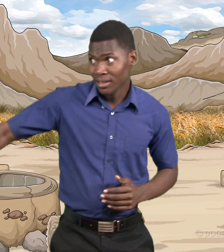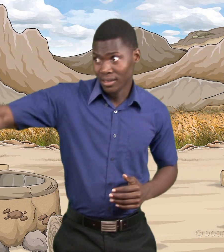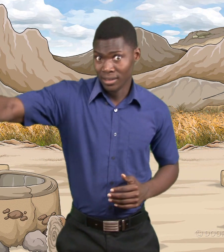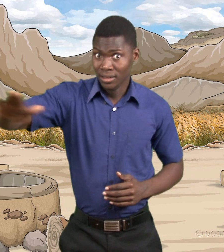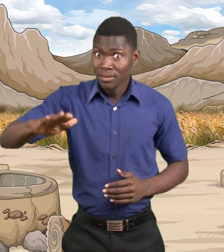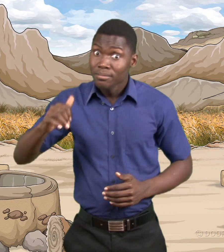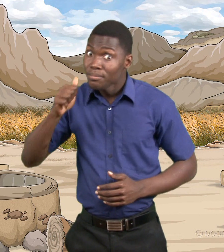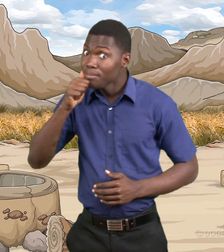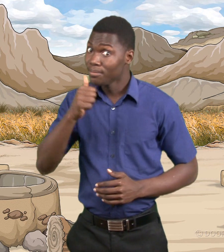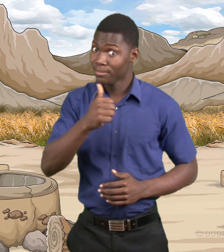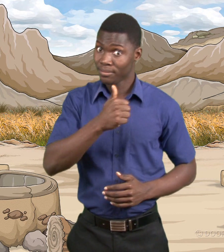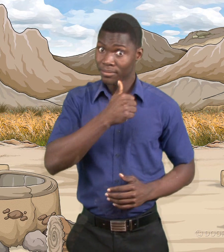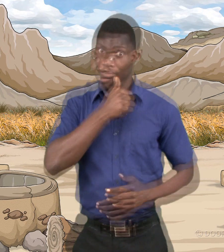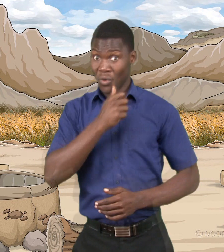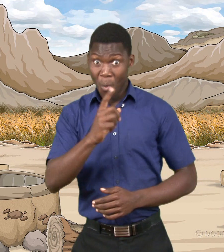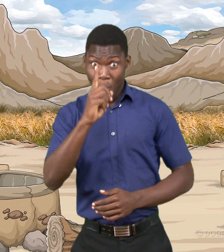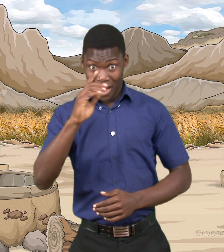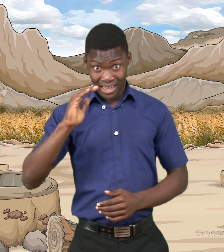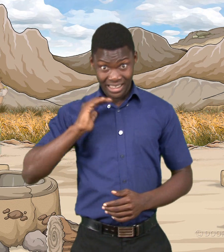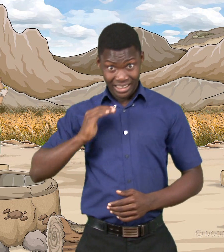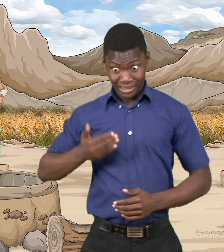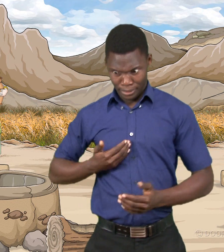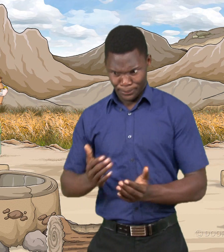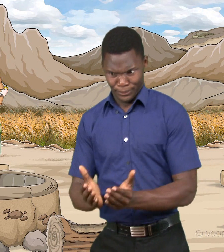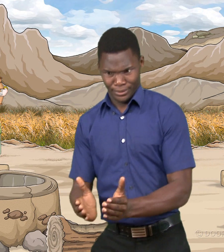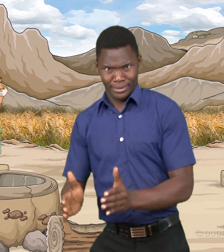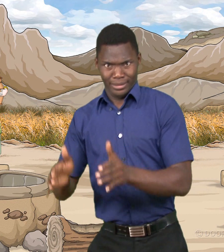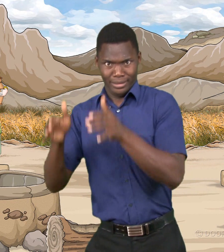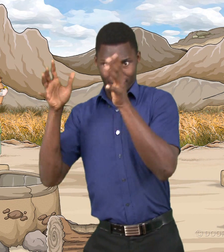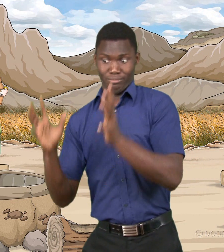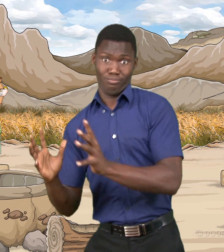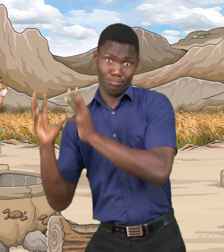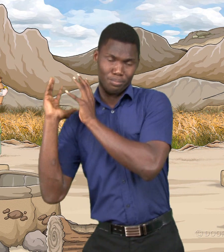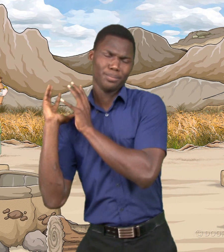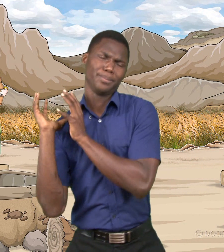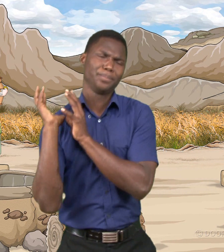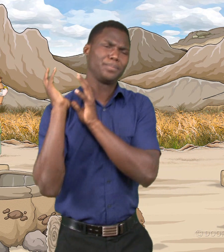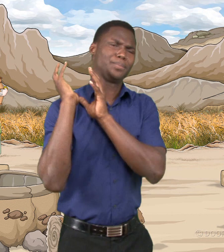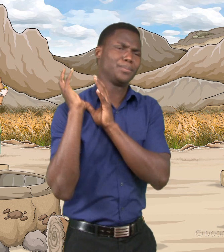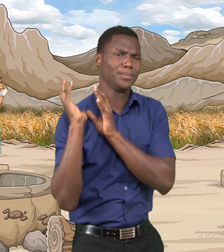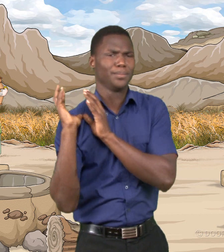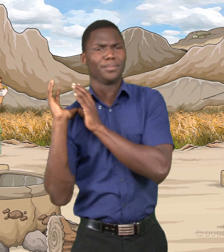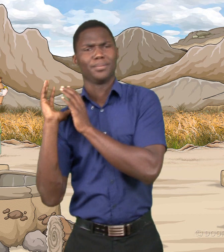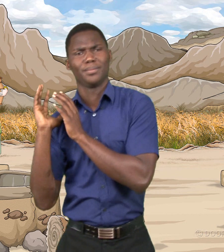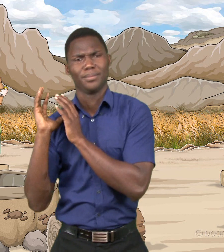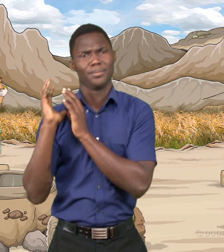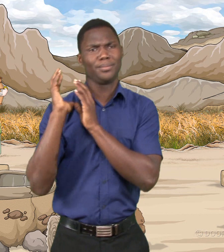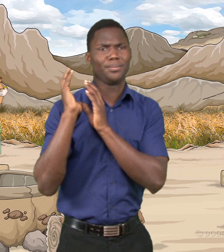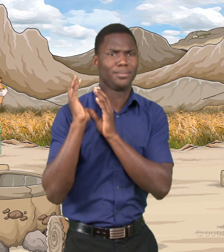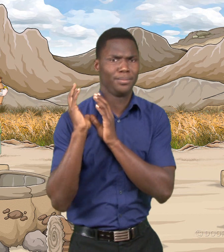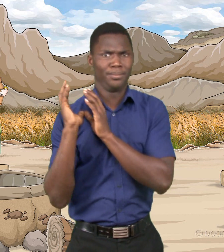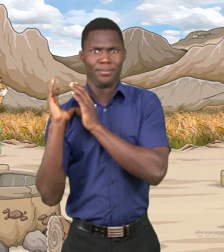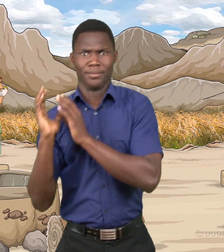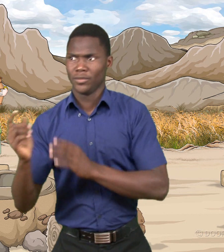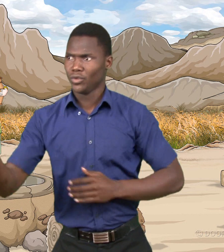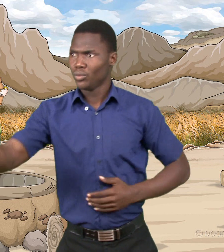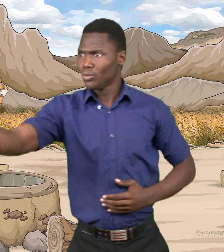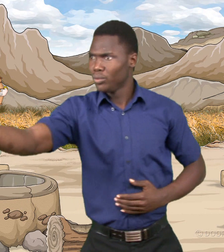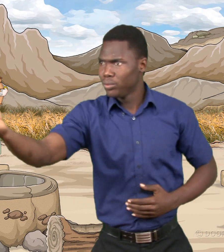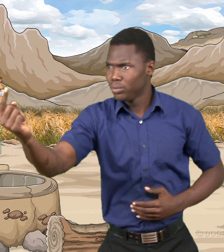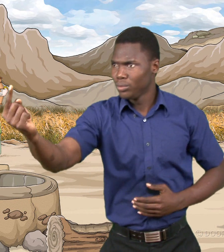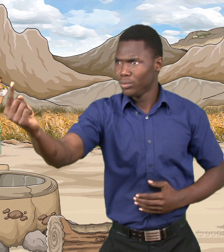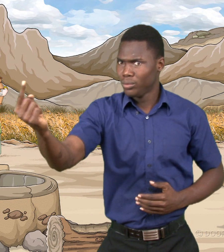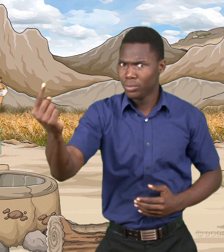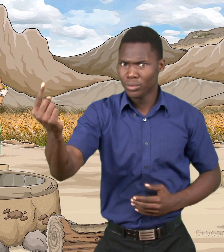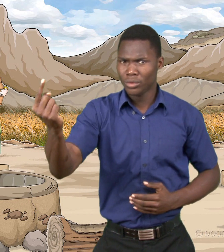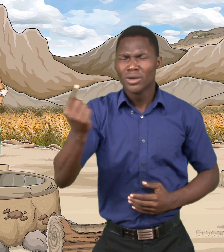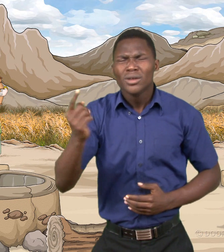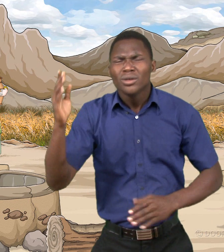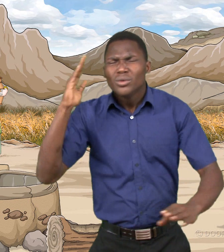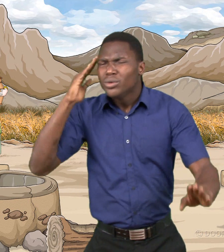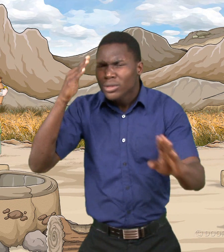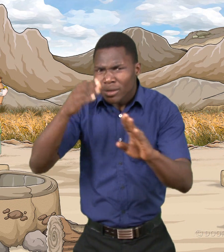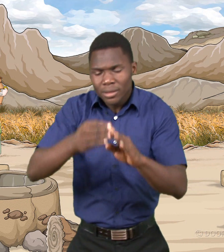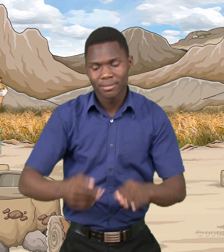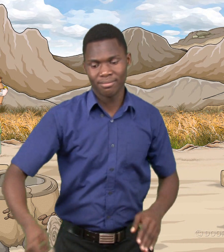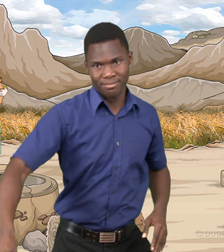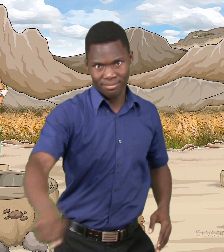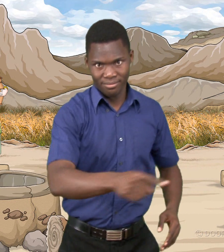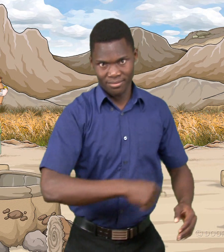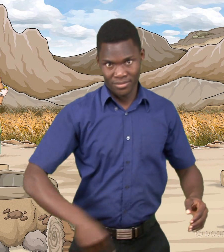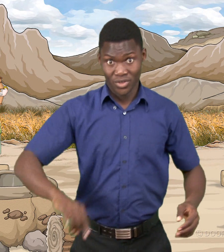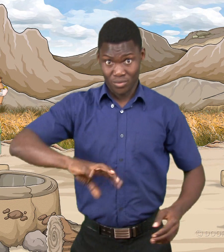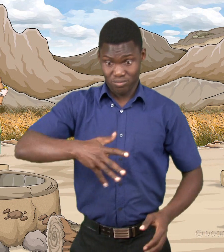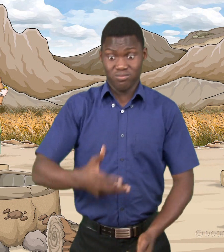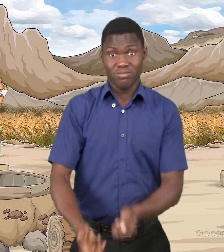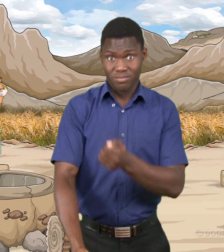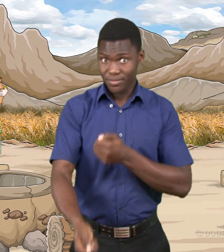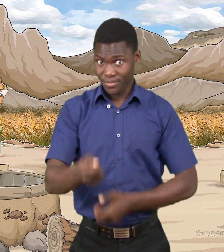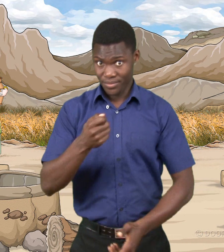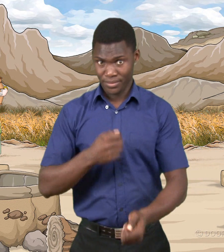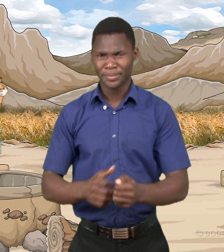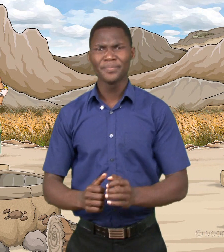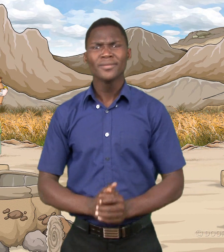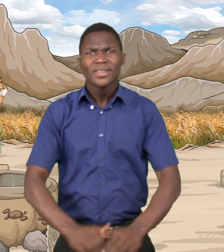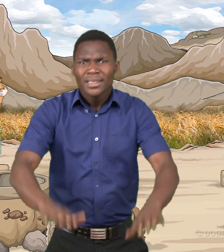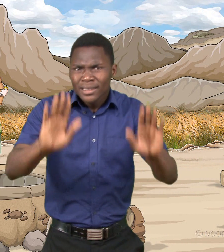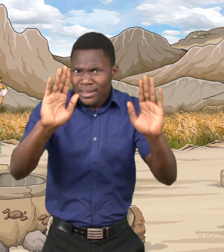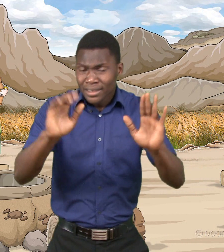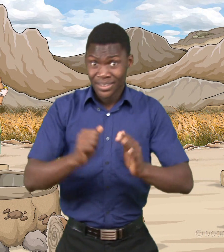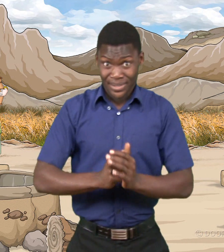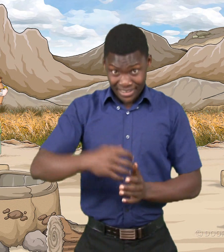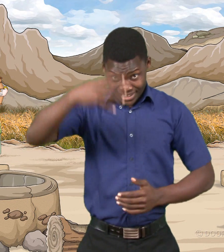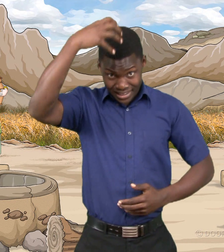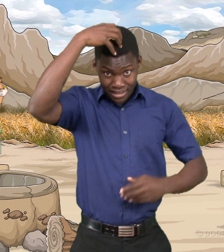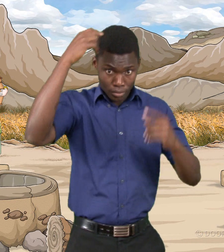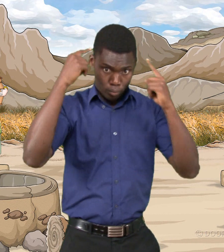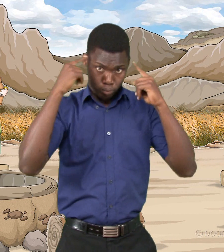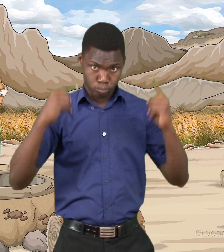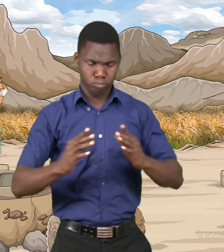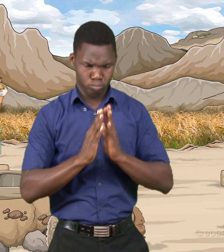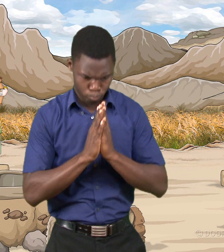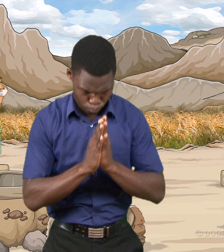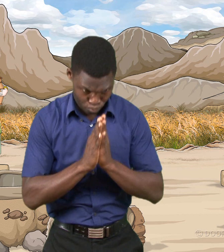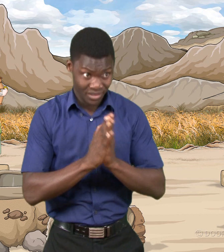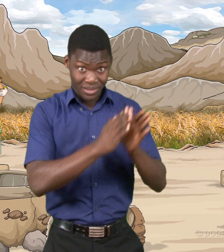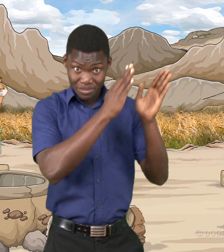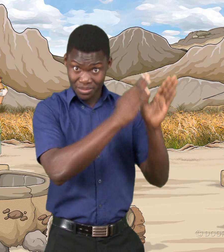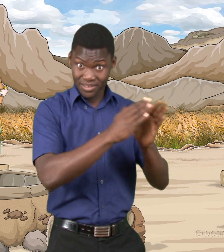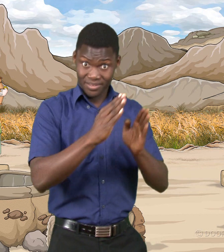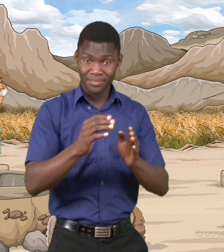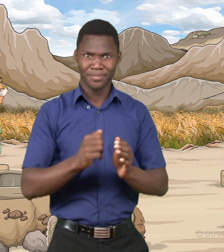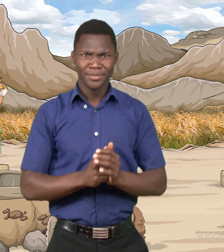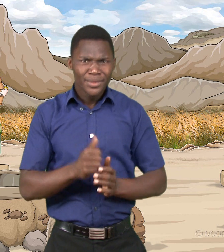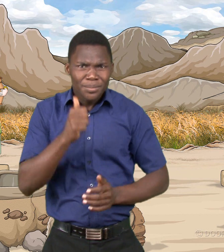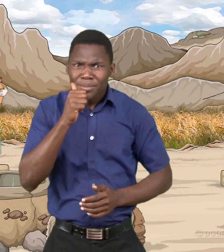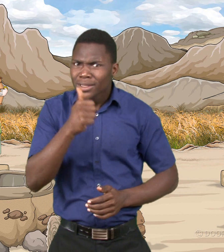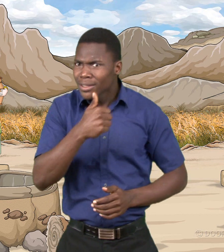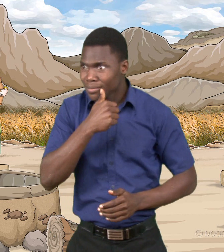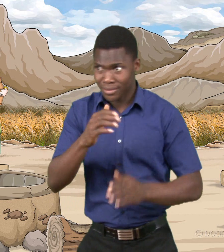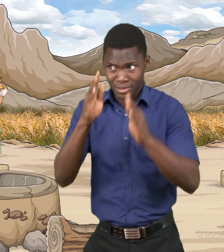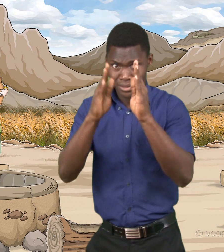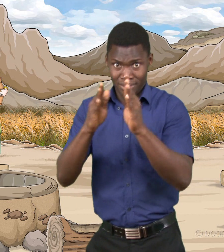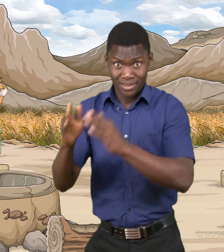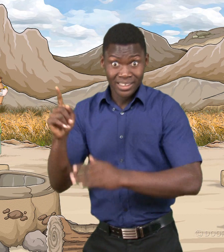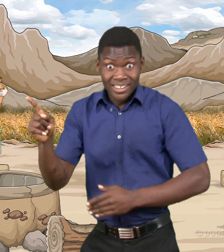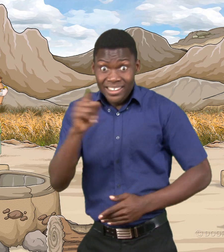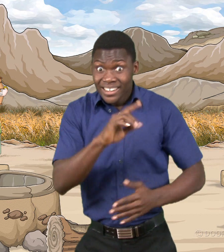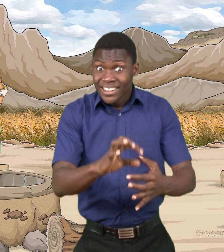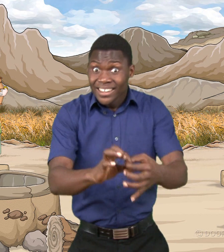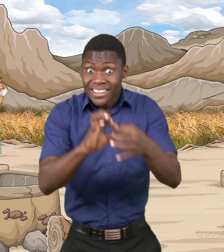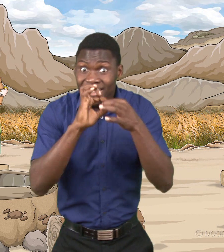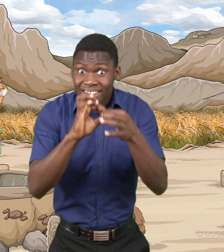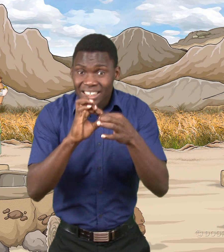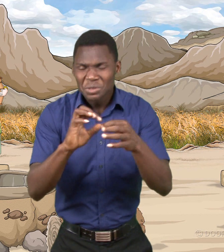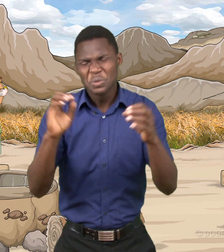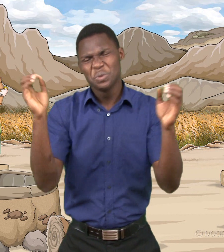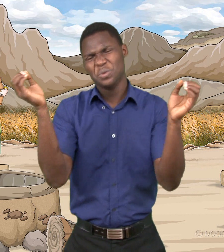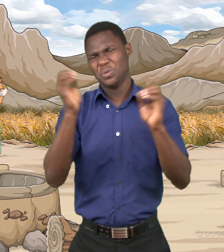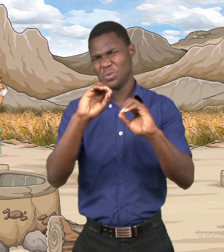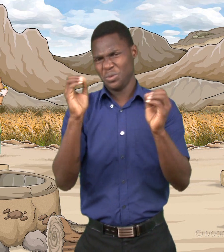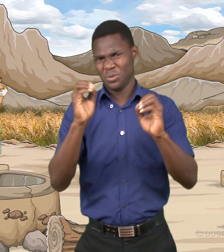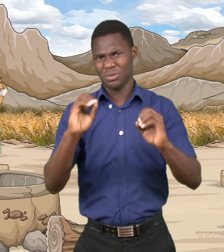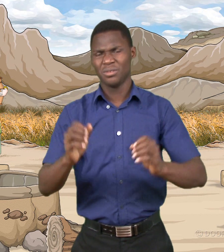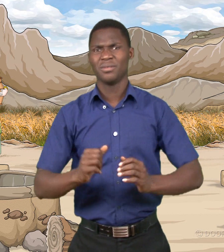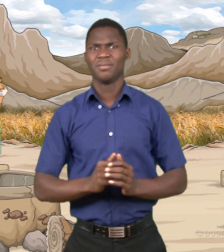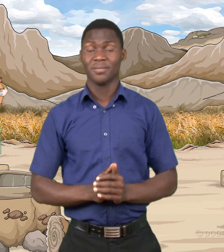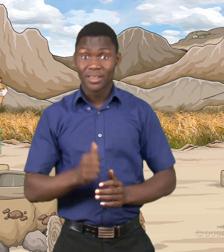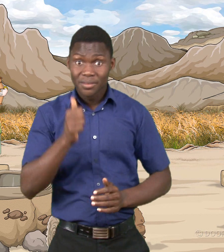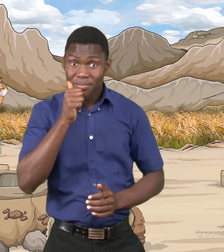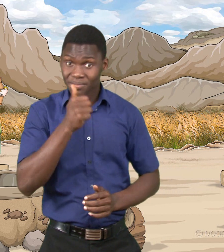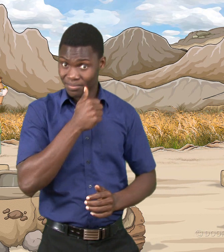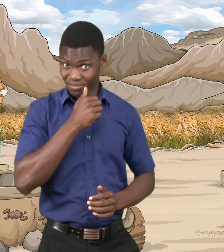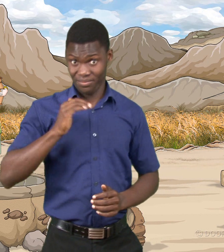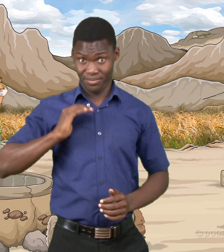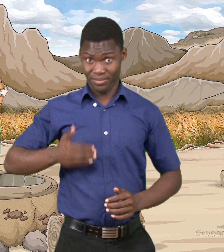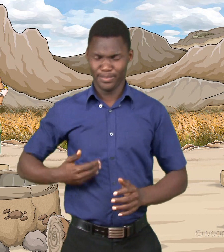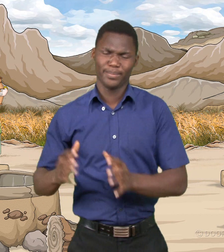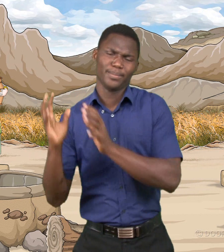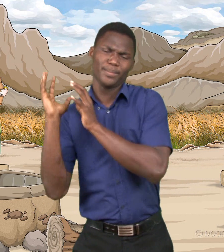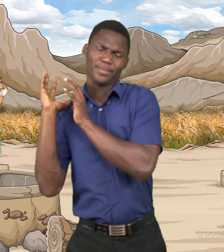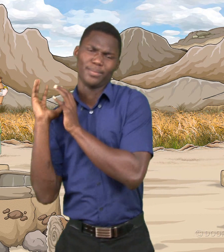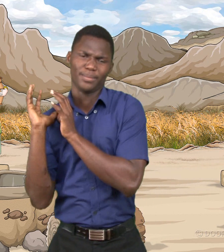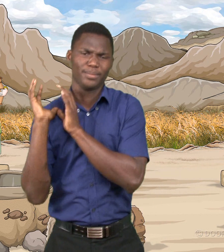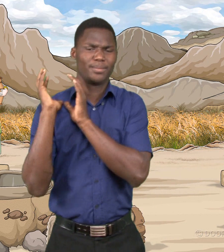When a Samaritan woman came to draw water, Jesus said to her, “Give Me a drink.”